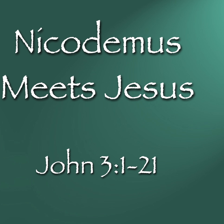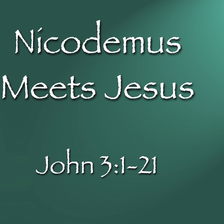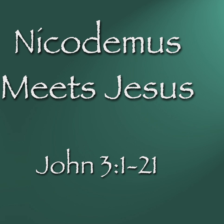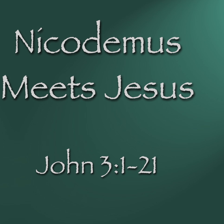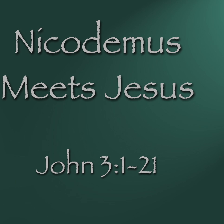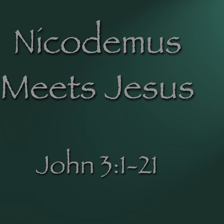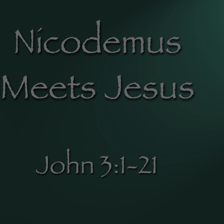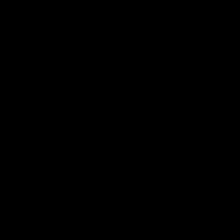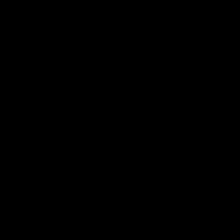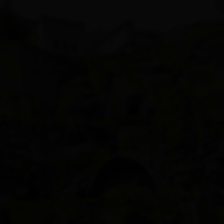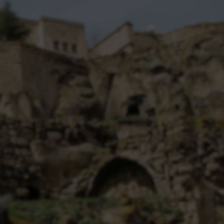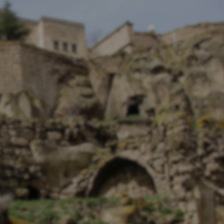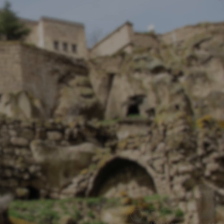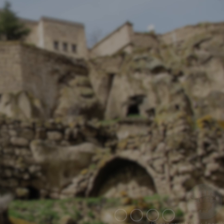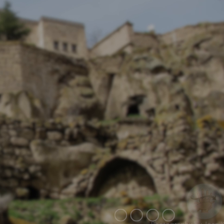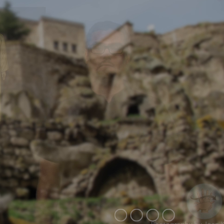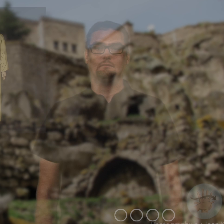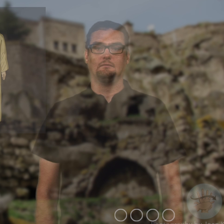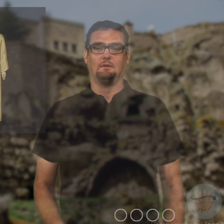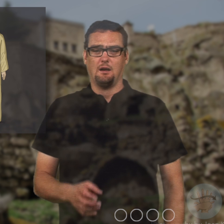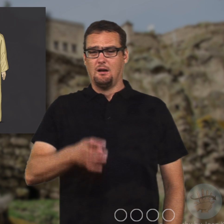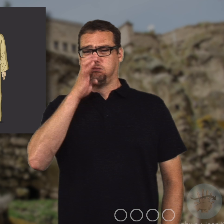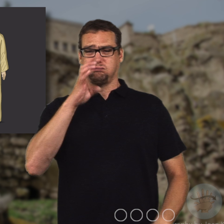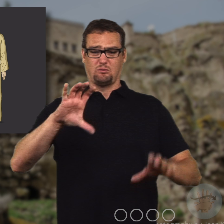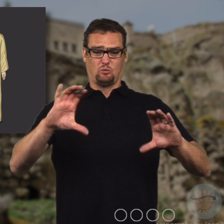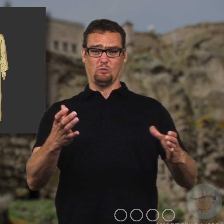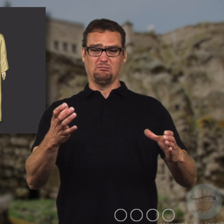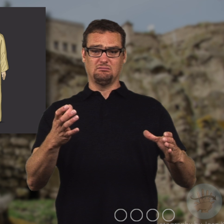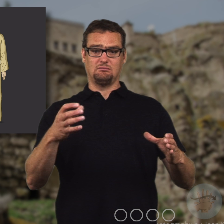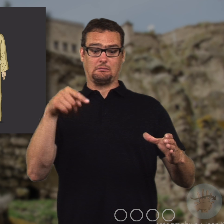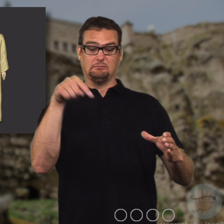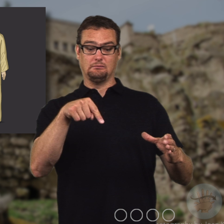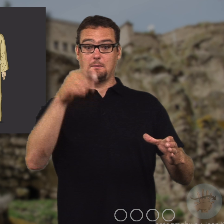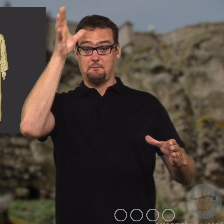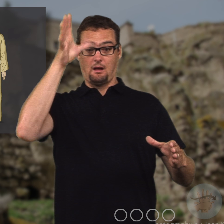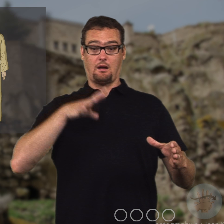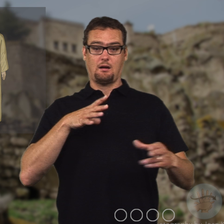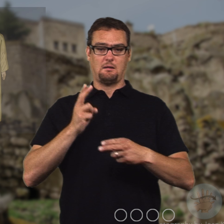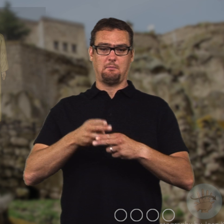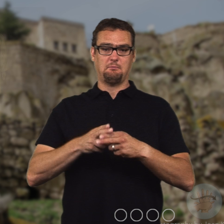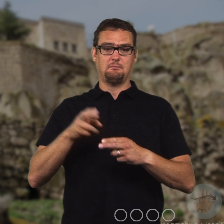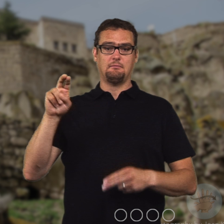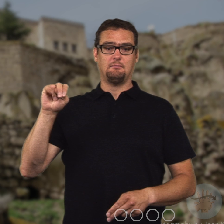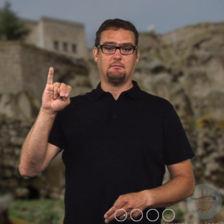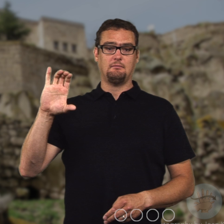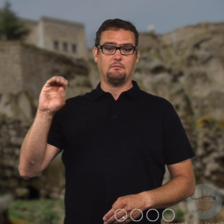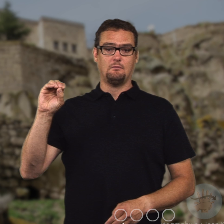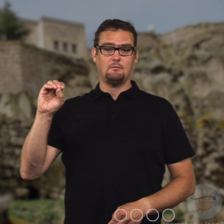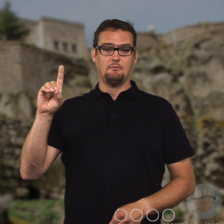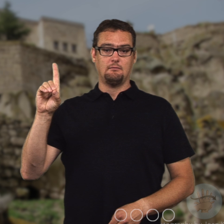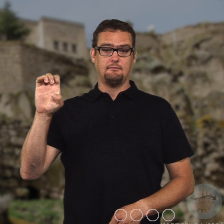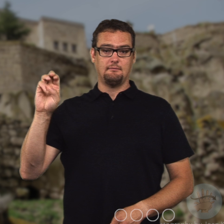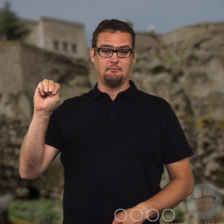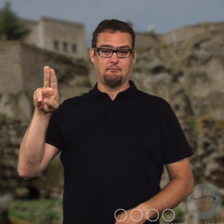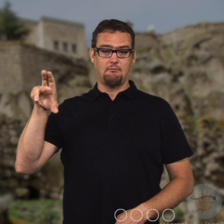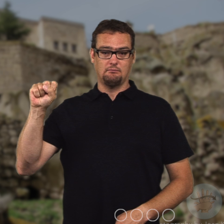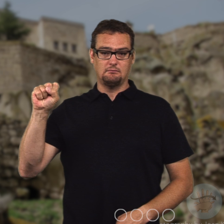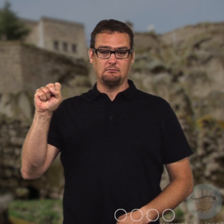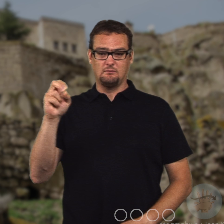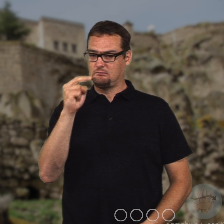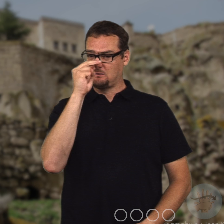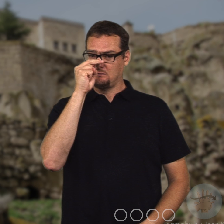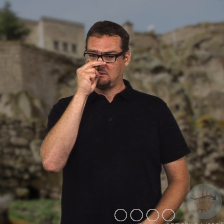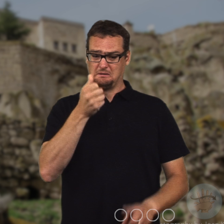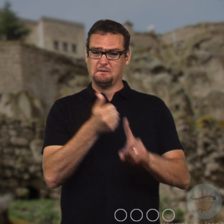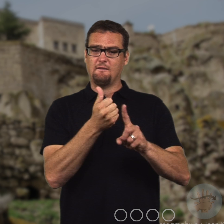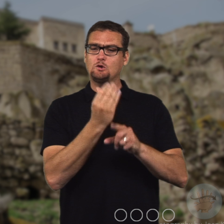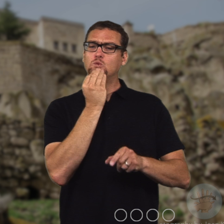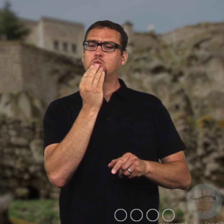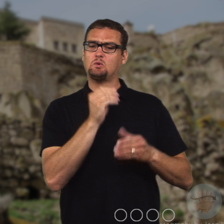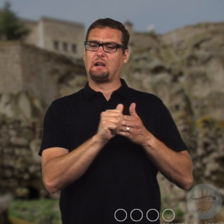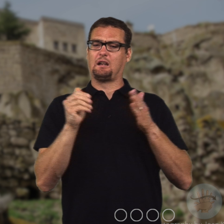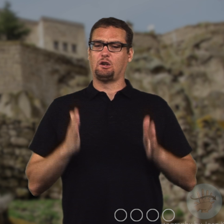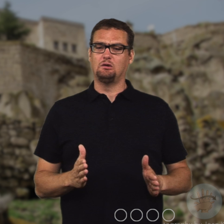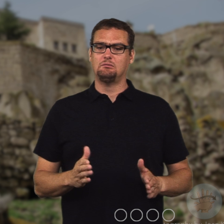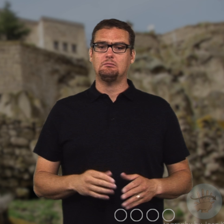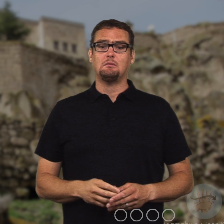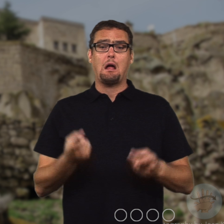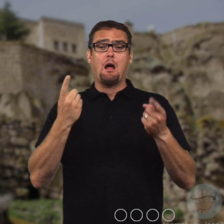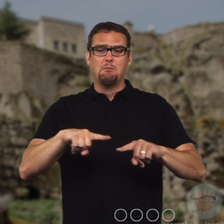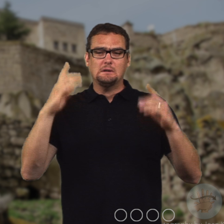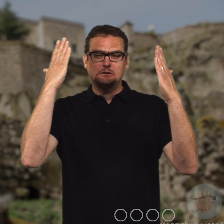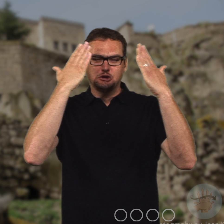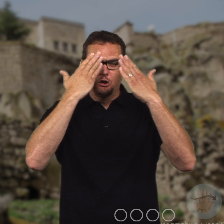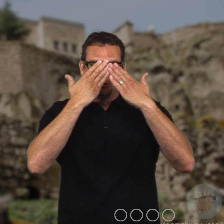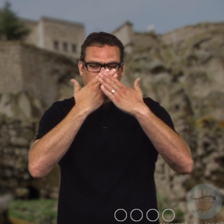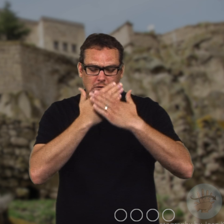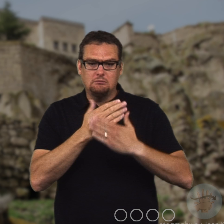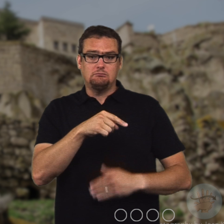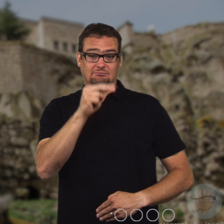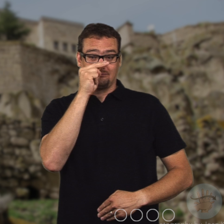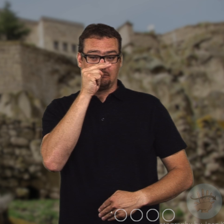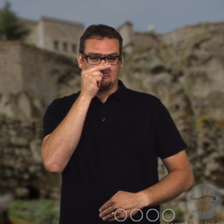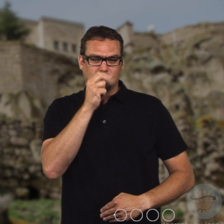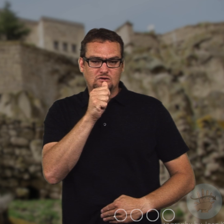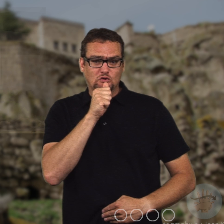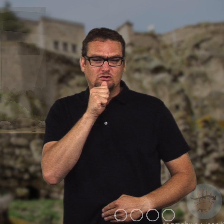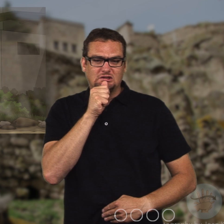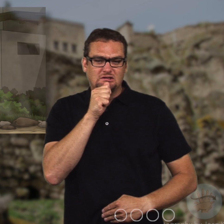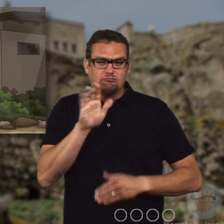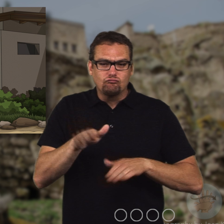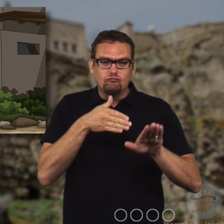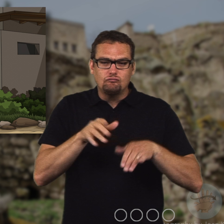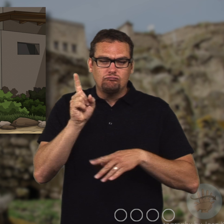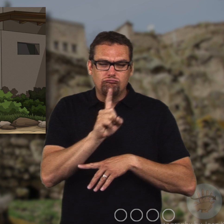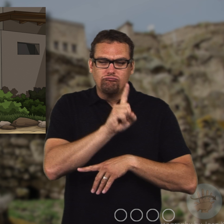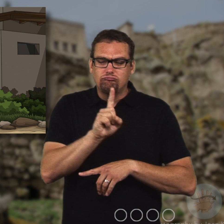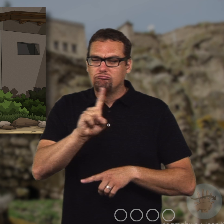Now there was a man of the Pharisees named Nicodemus, a leader of the Jews.